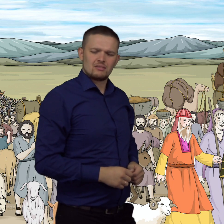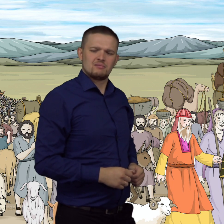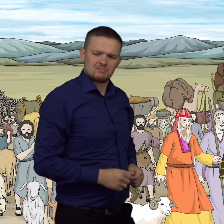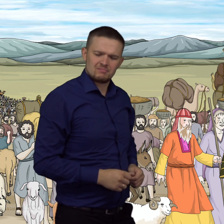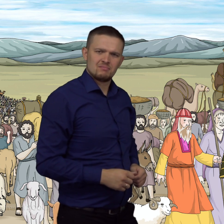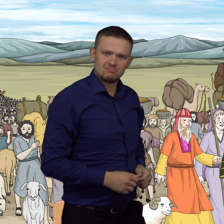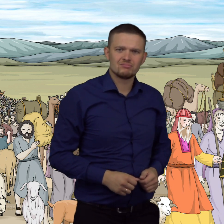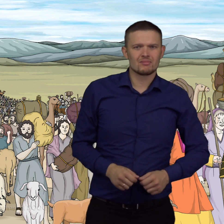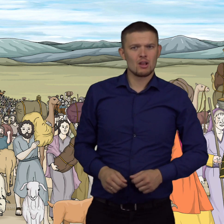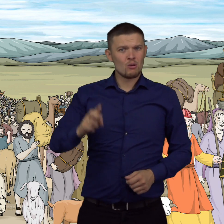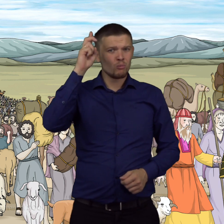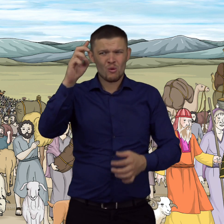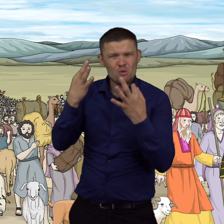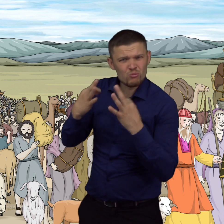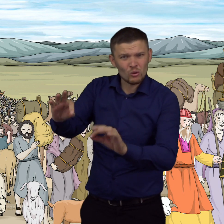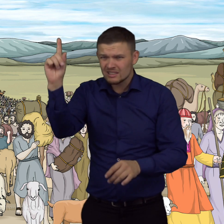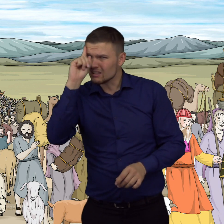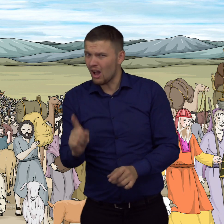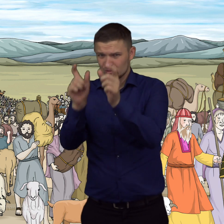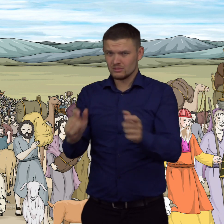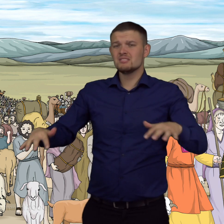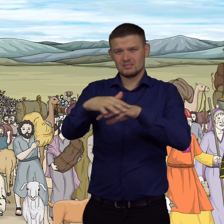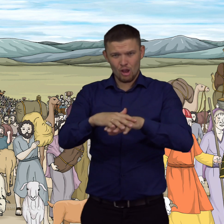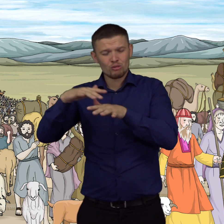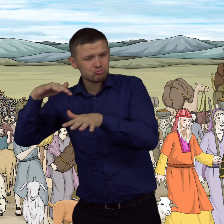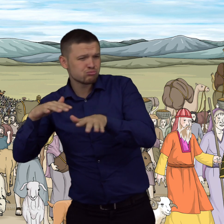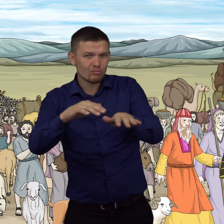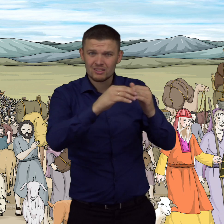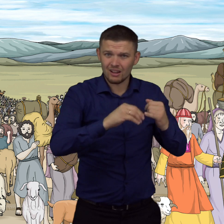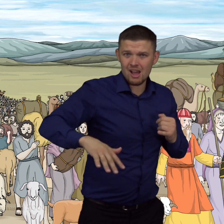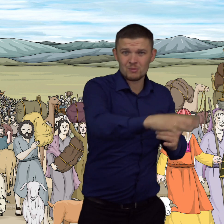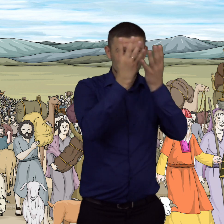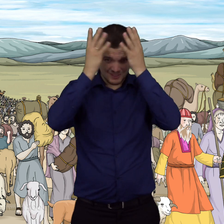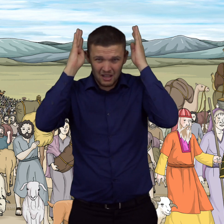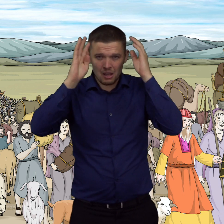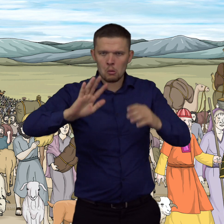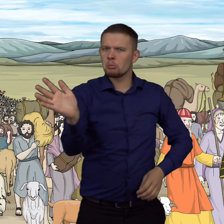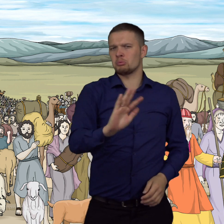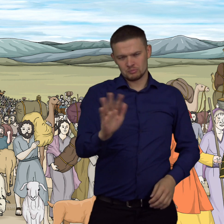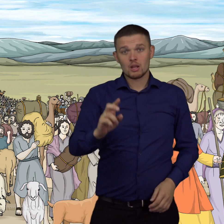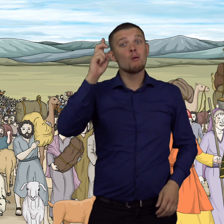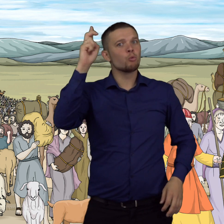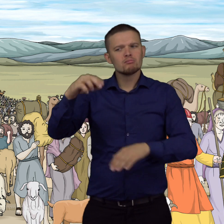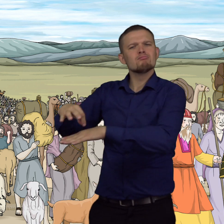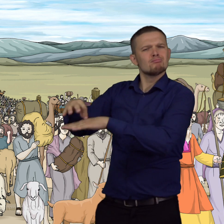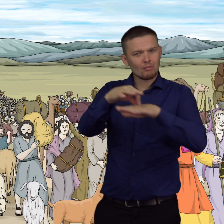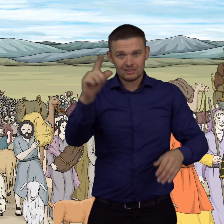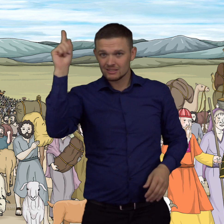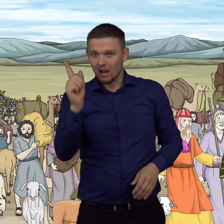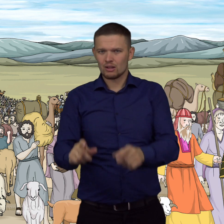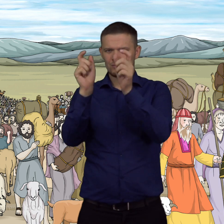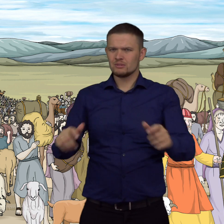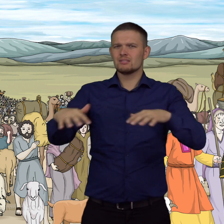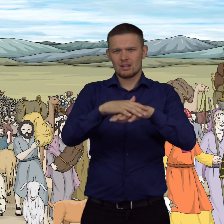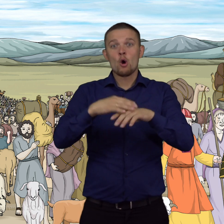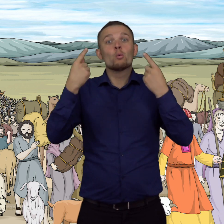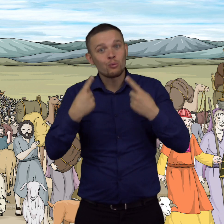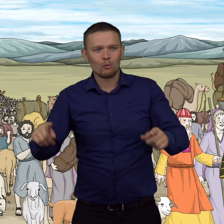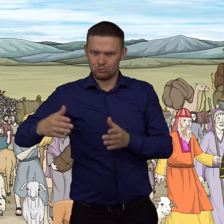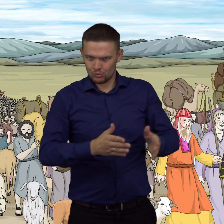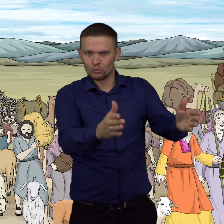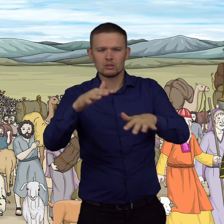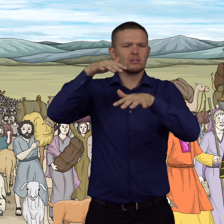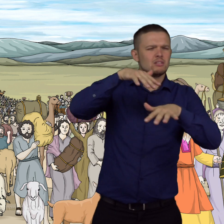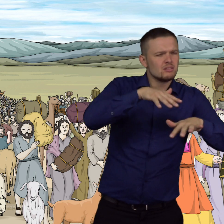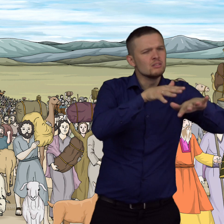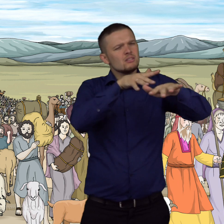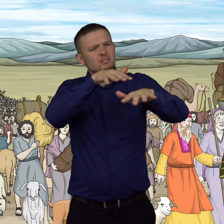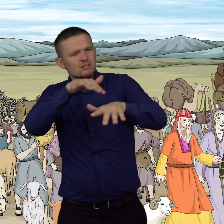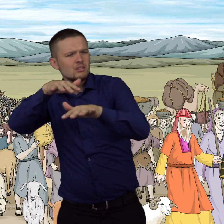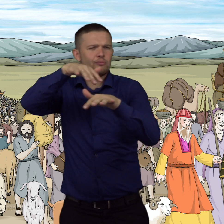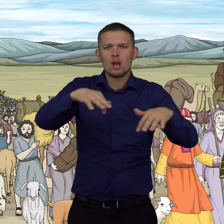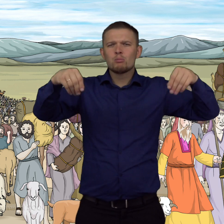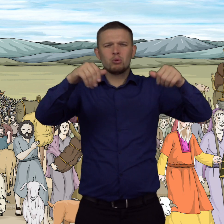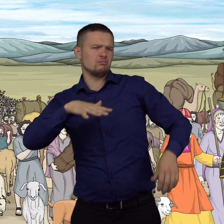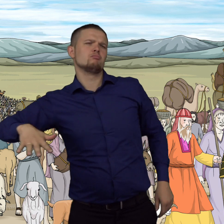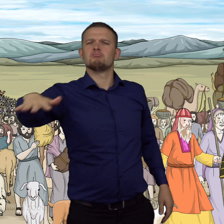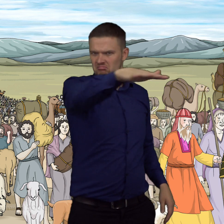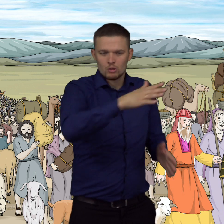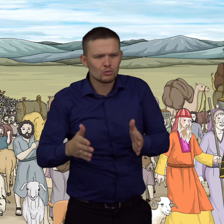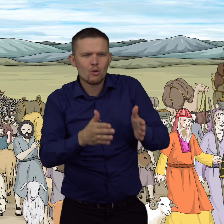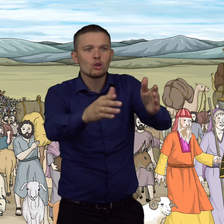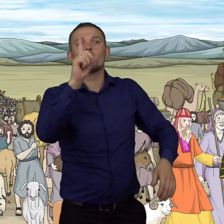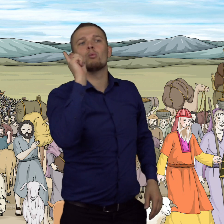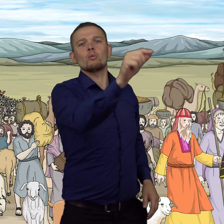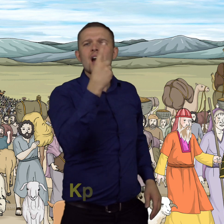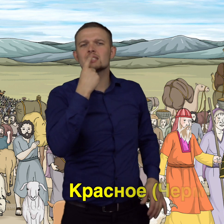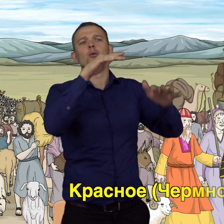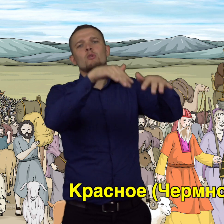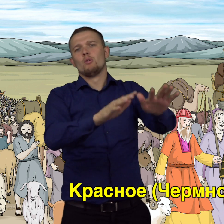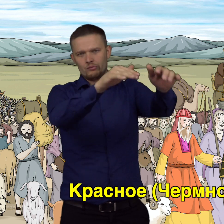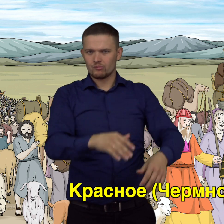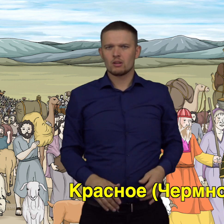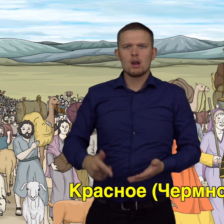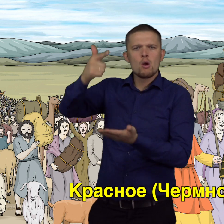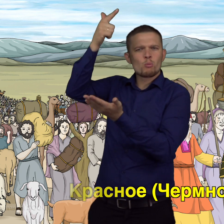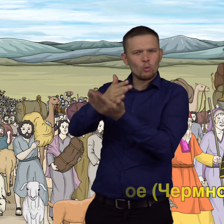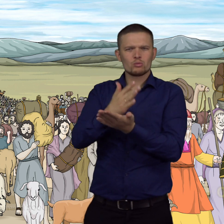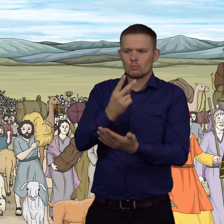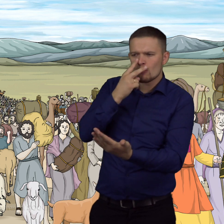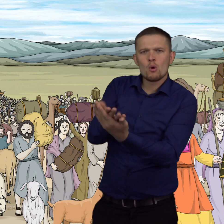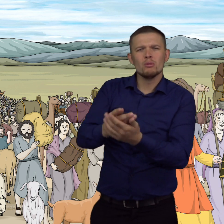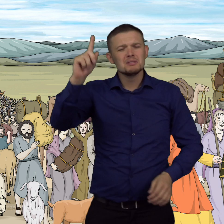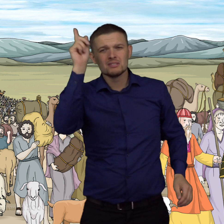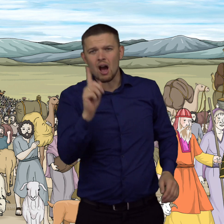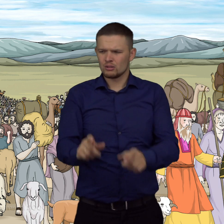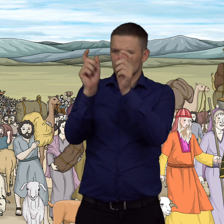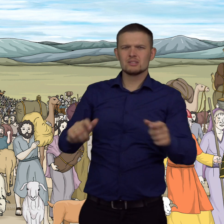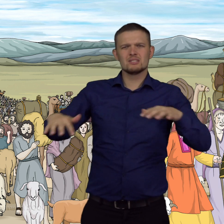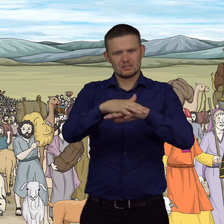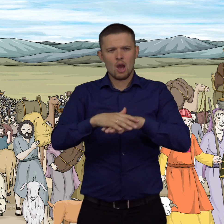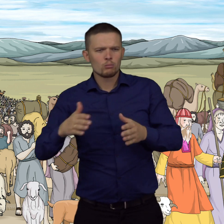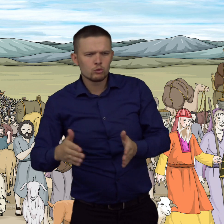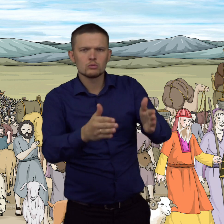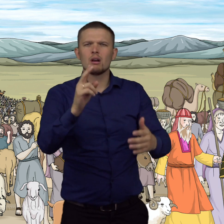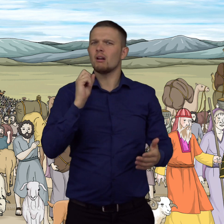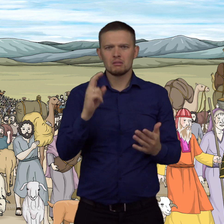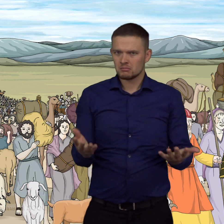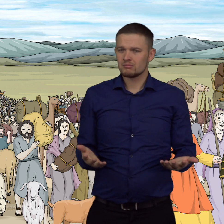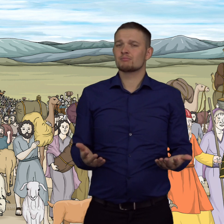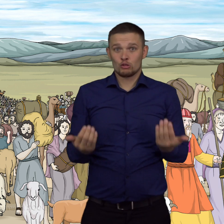Moses took the bones of Joseph with him because Joseph had made the sons of Israel swear a solemn oath when he said, “God will surely attend to you, and then you must carry my bones with you from this place.”